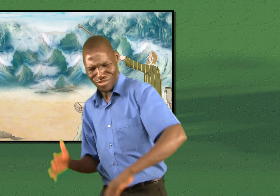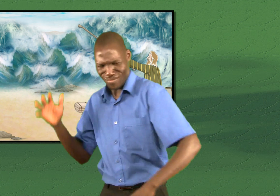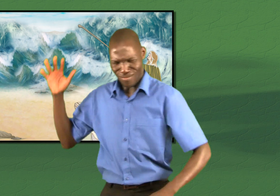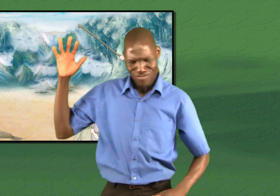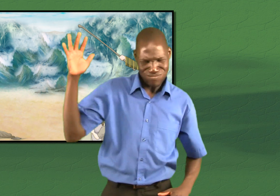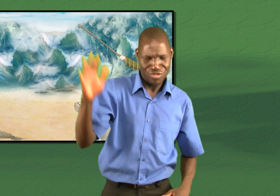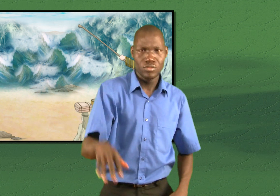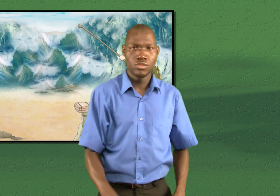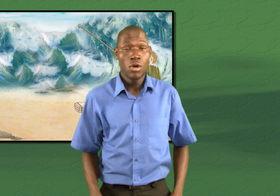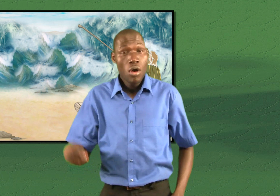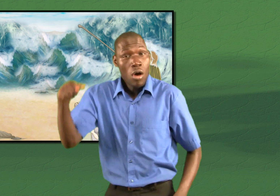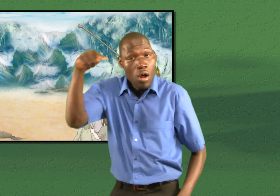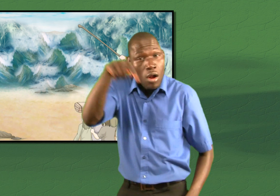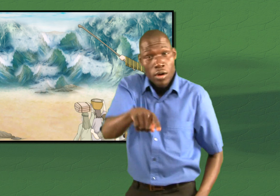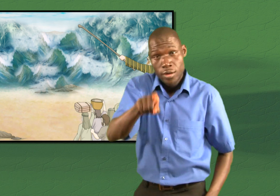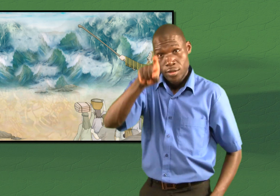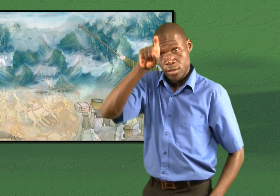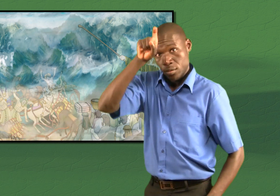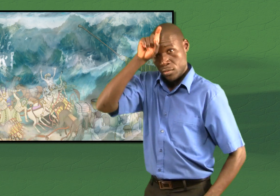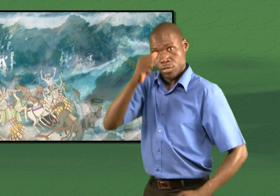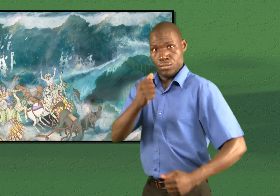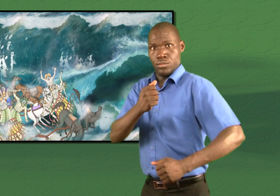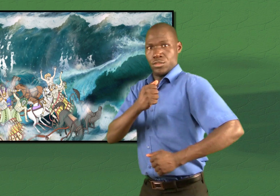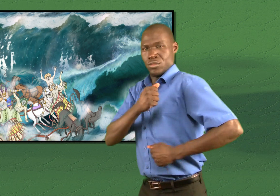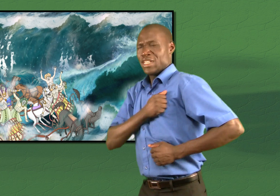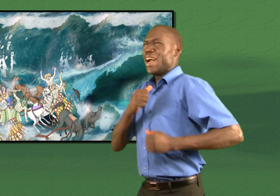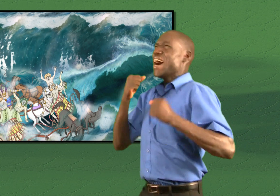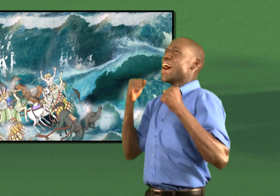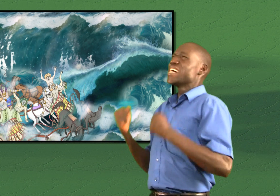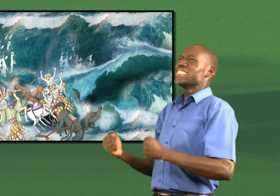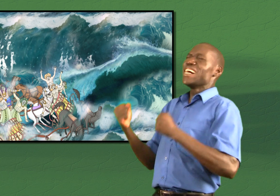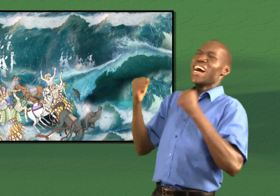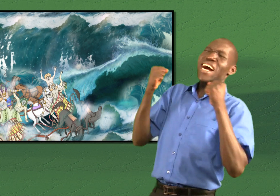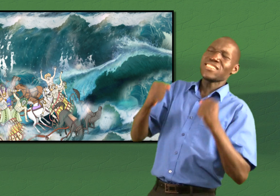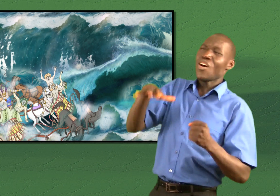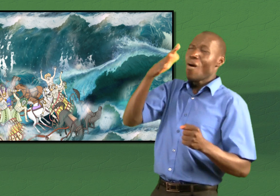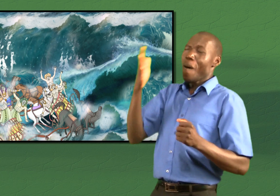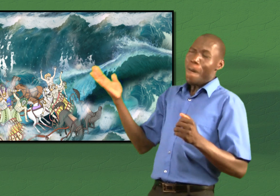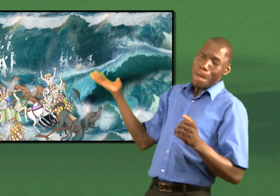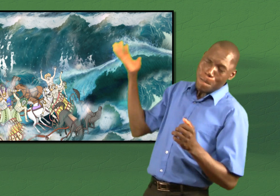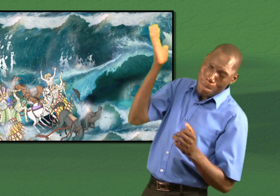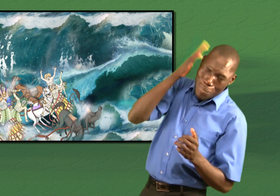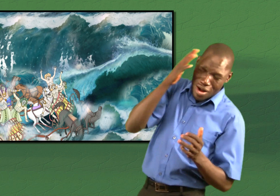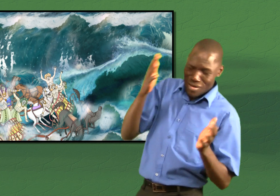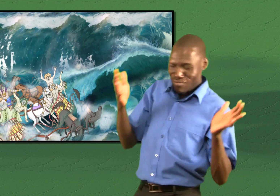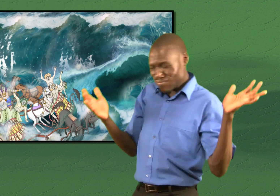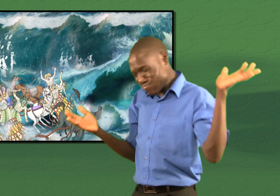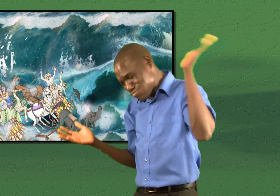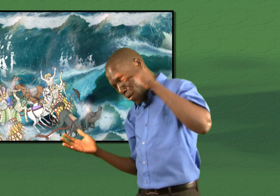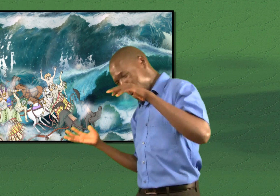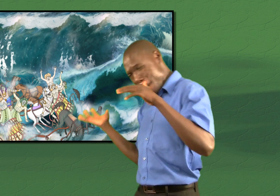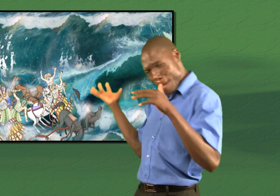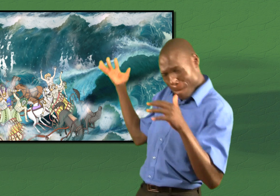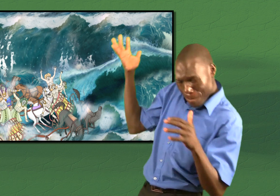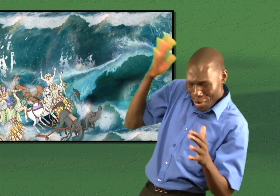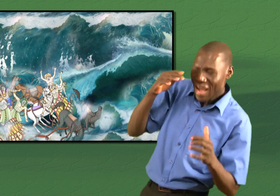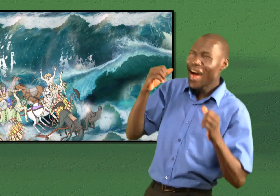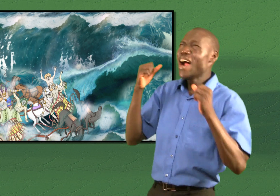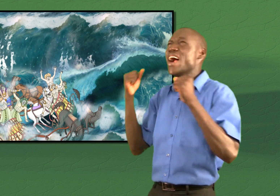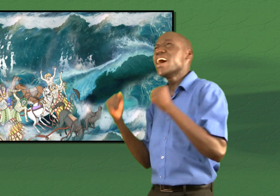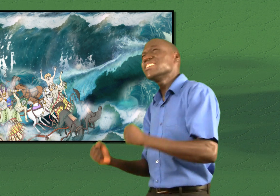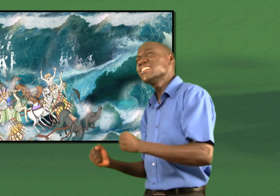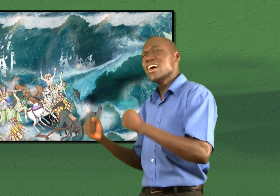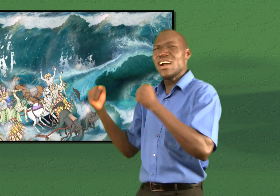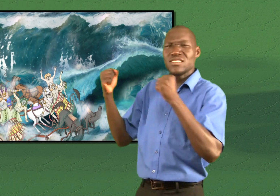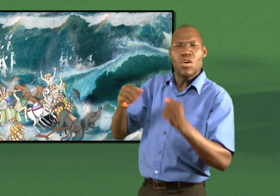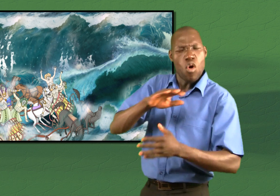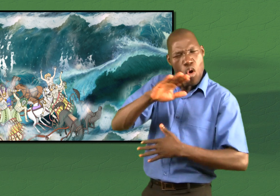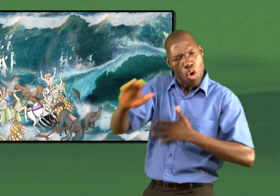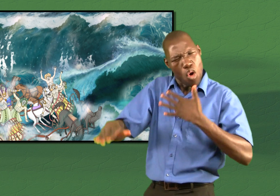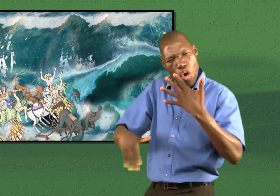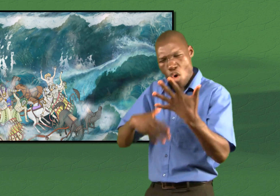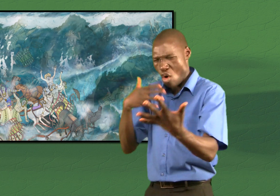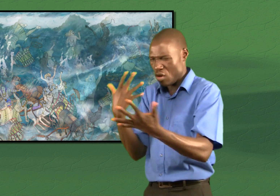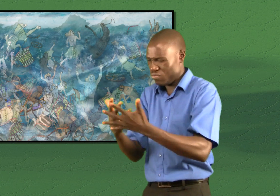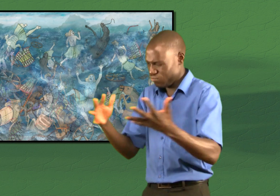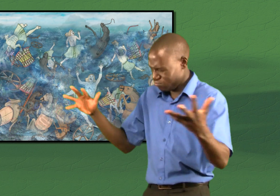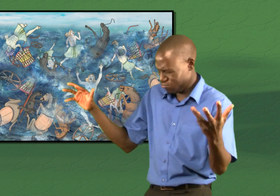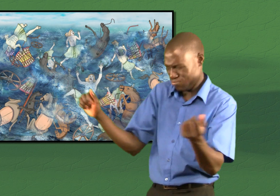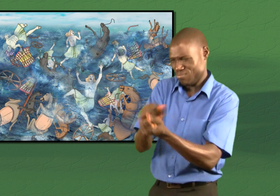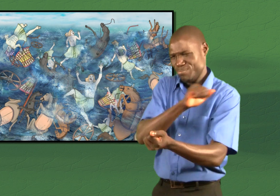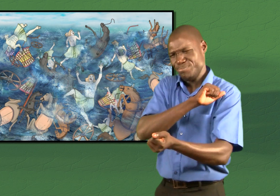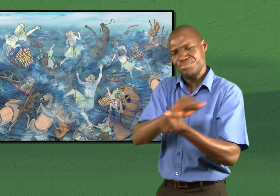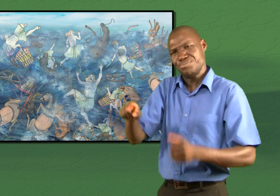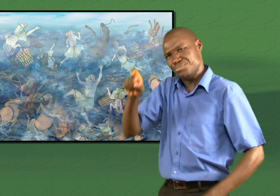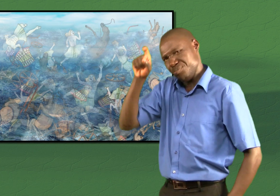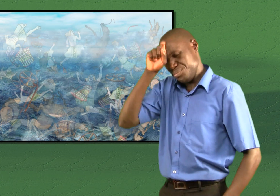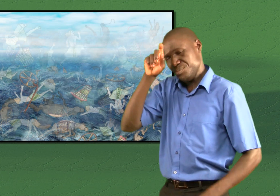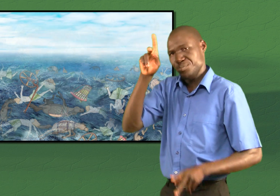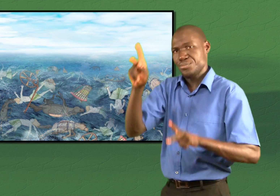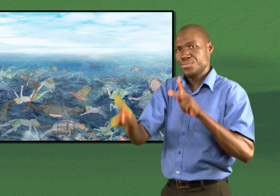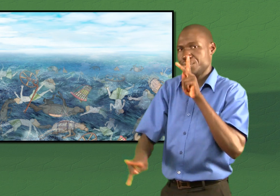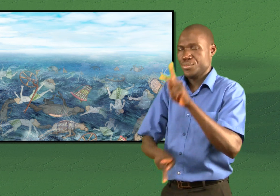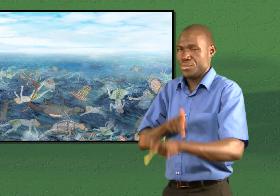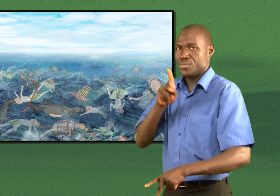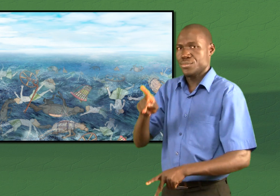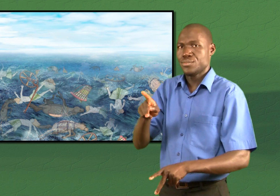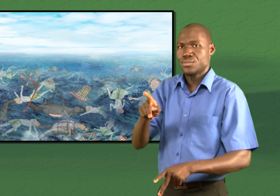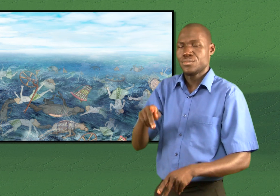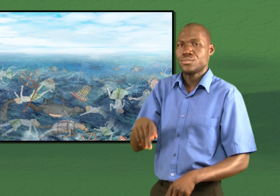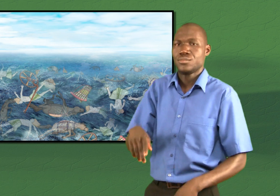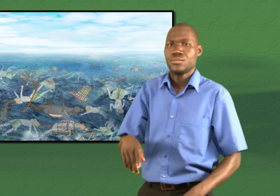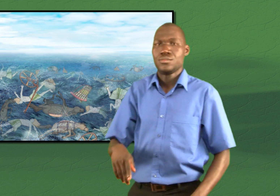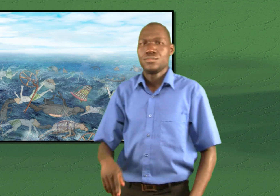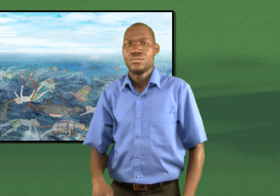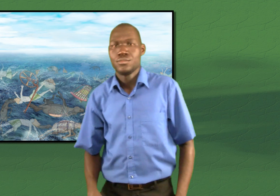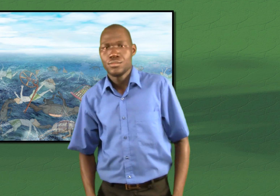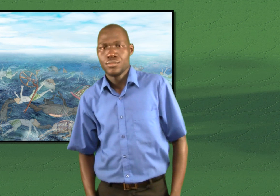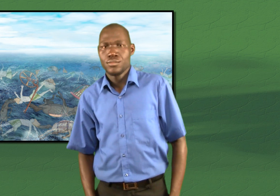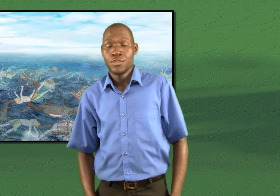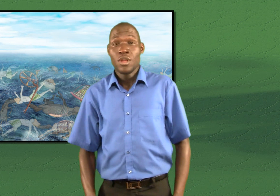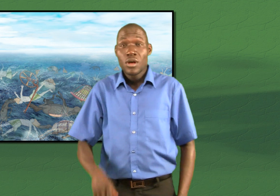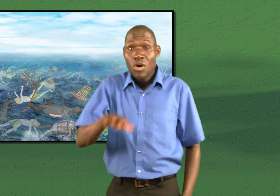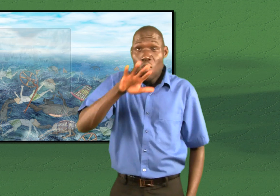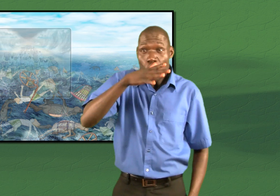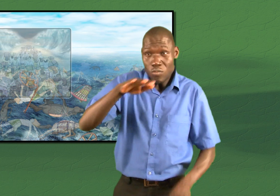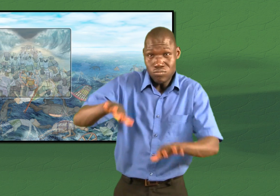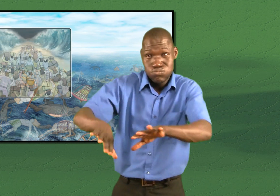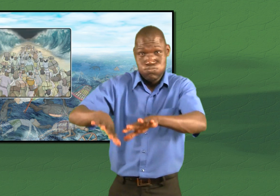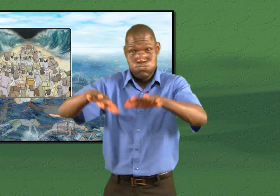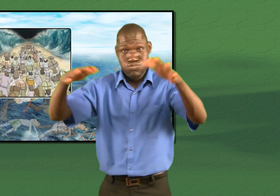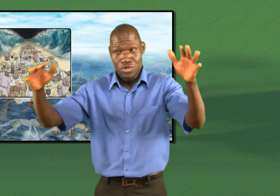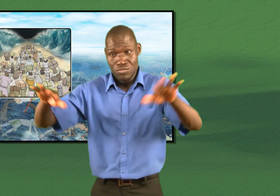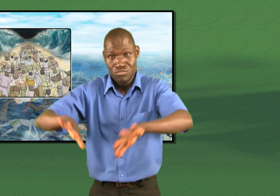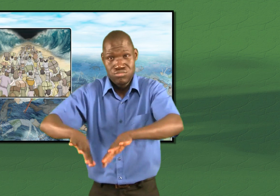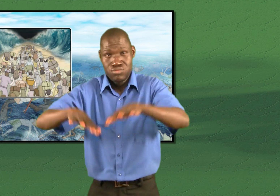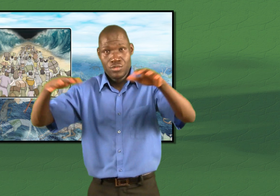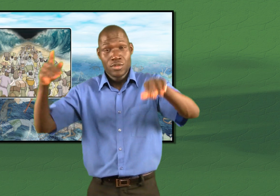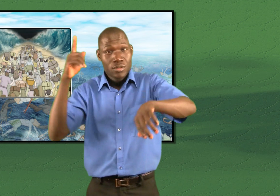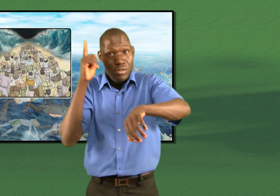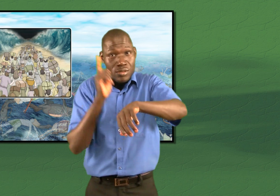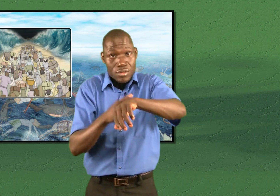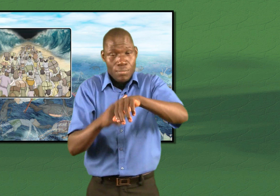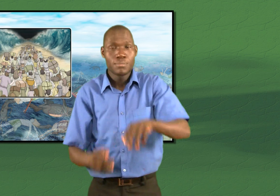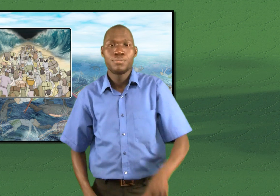As the Egyptians were retreating, the LORD swept them into the sea. The waters flowed back and covered the chariots and horsemen—the entire army of Pharaoh that had chased the Israelites into the sea. Not one of them survived.